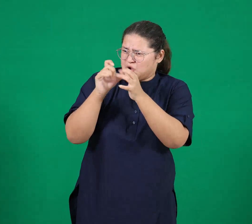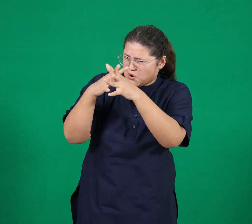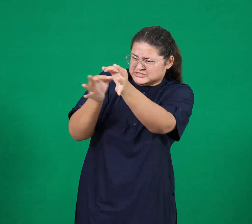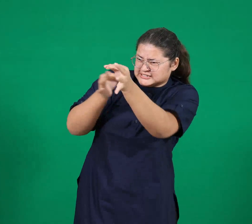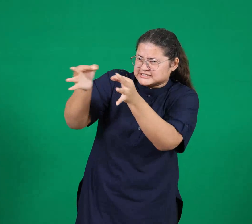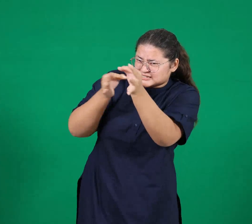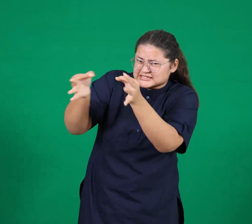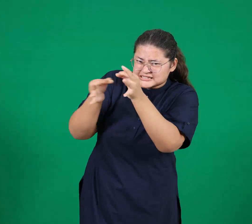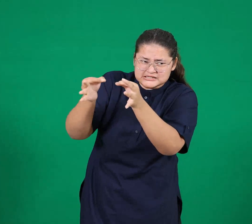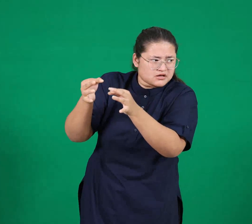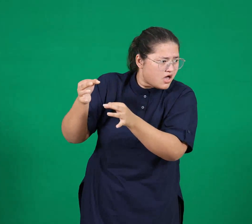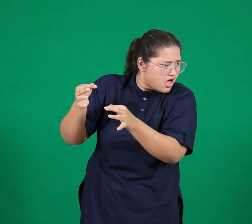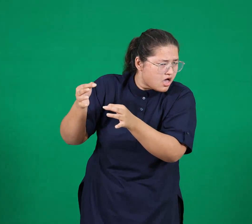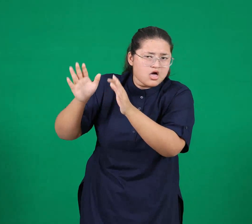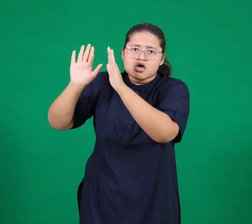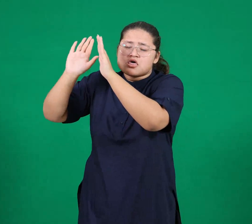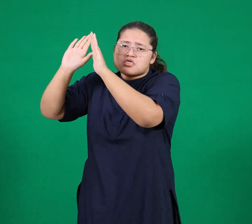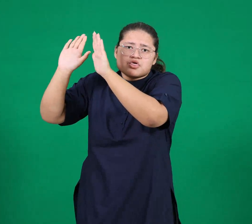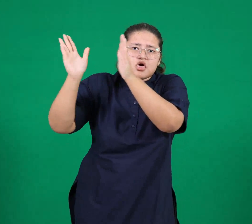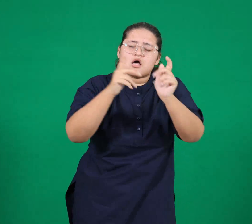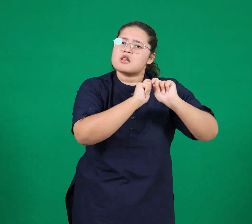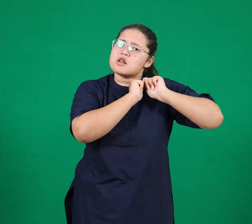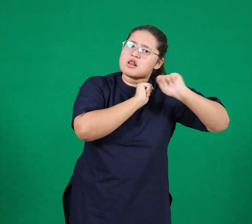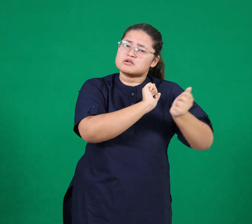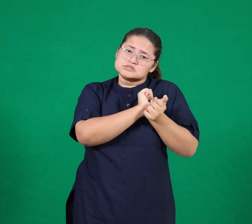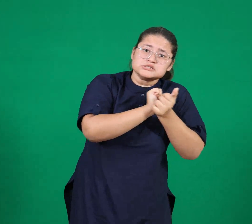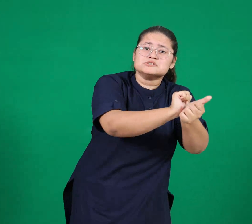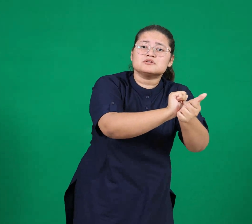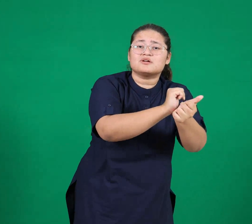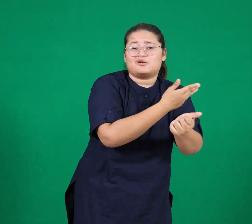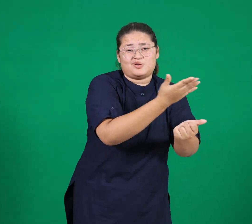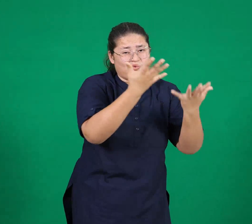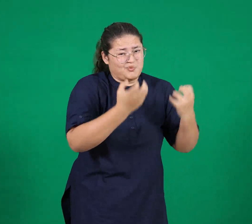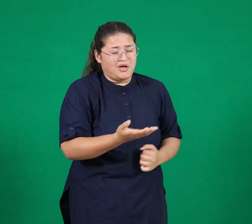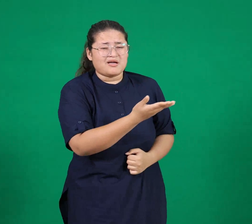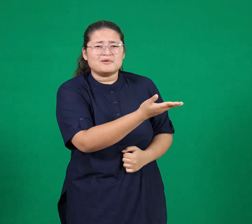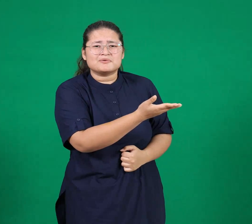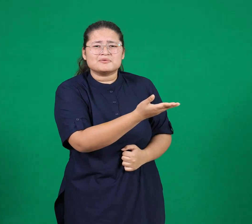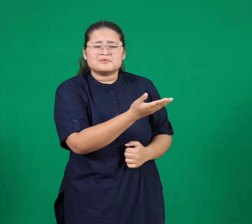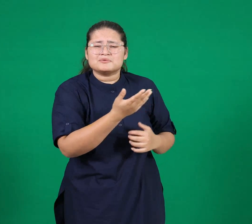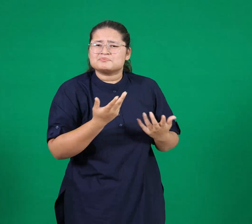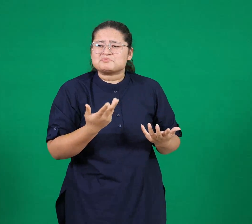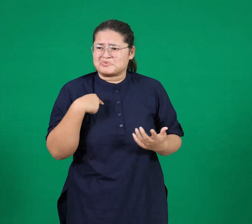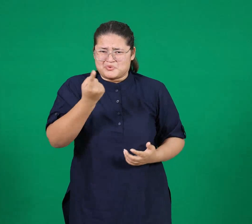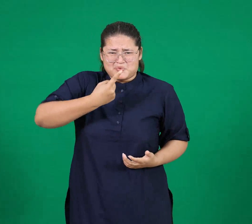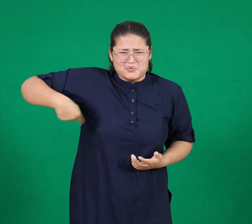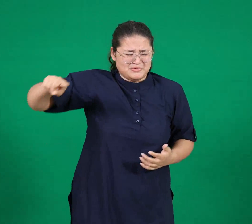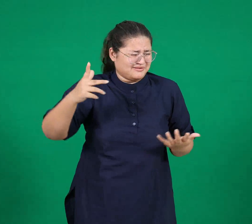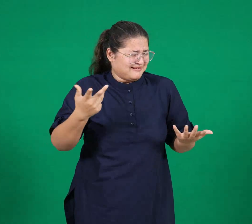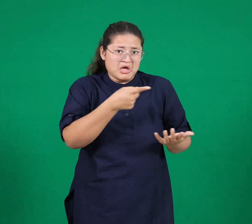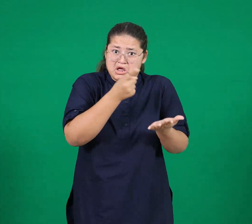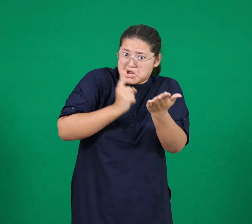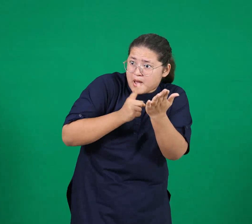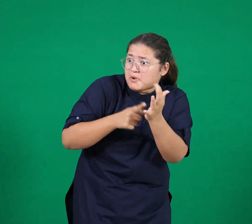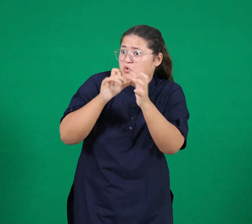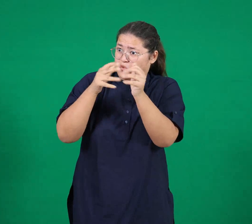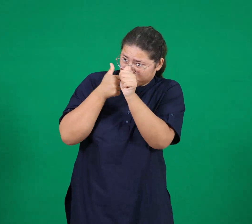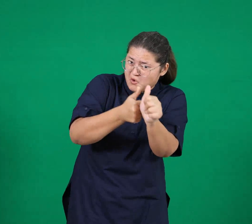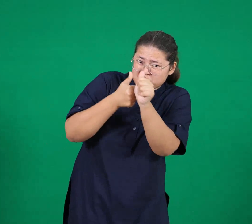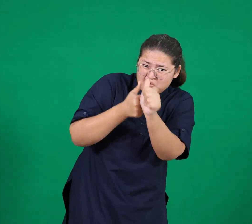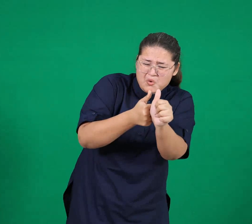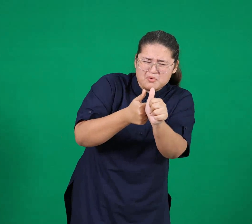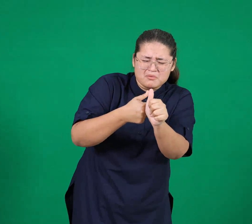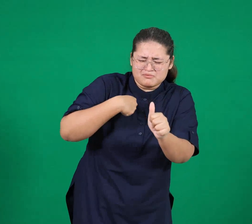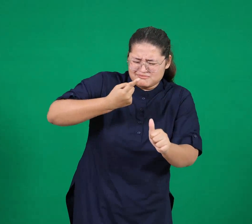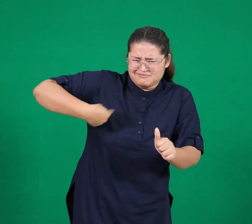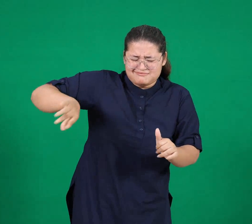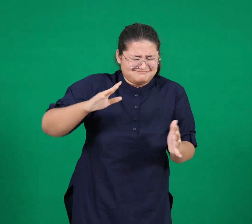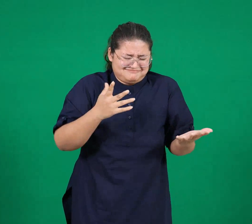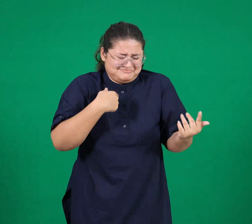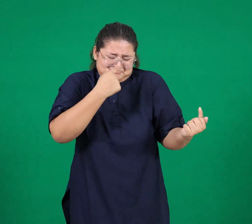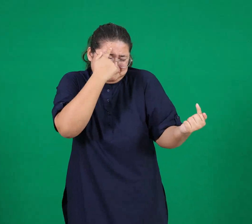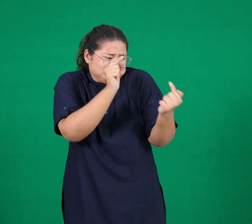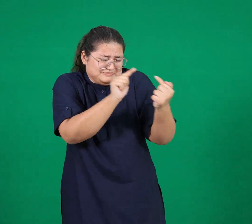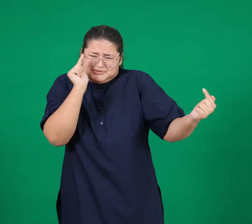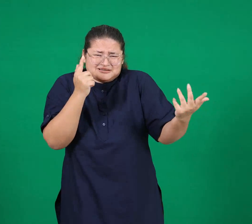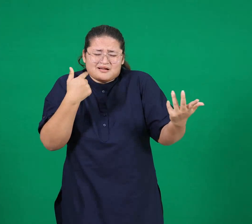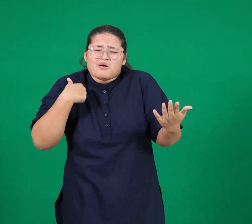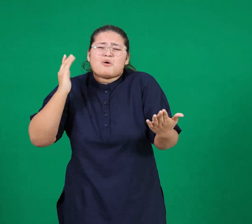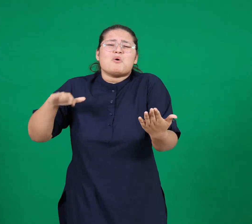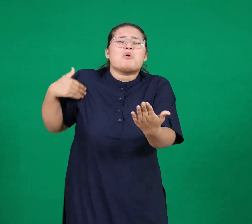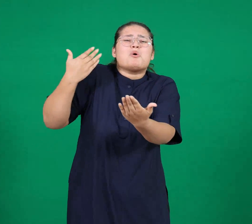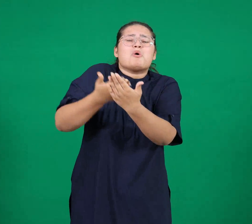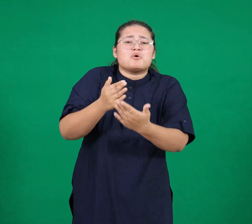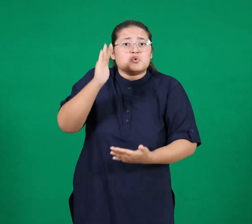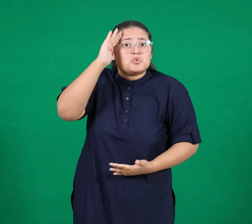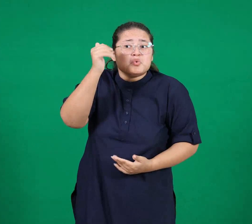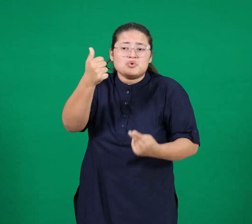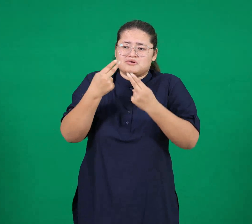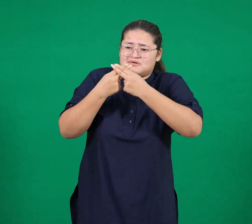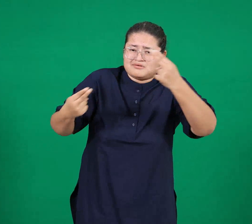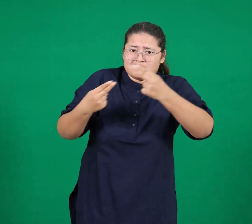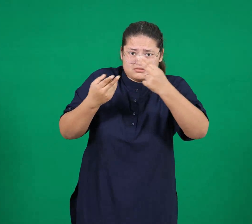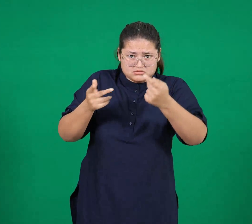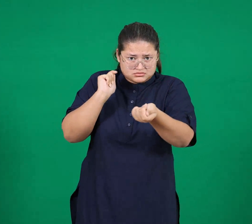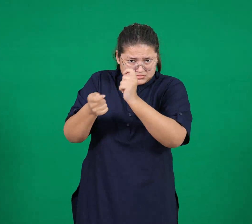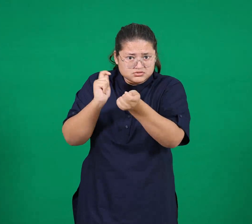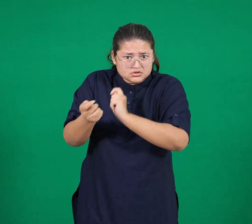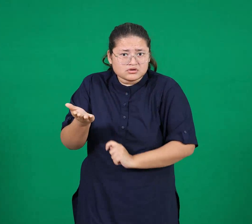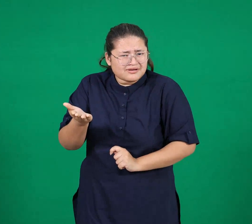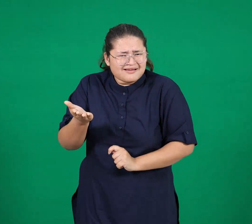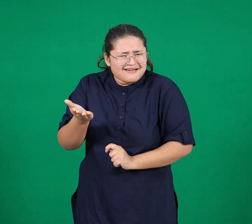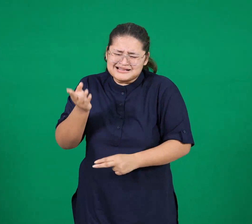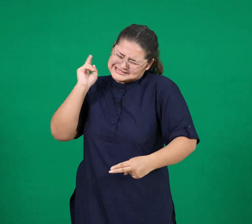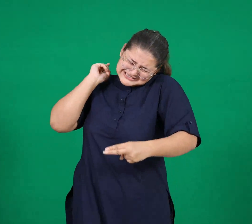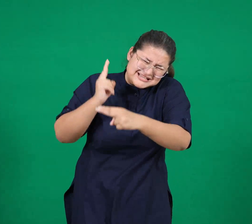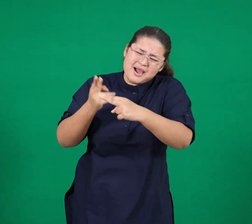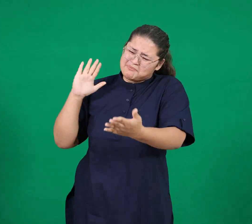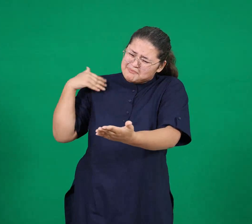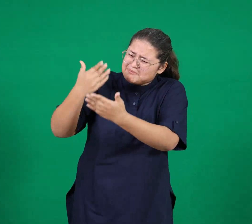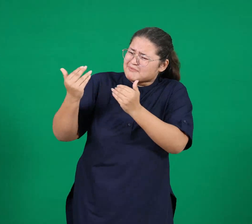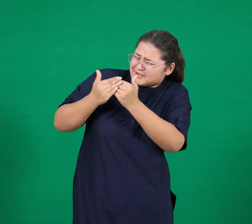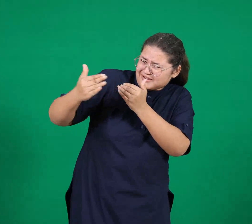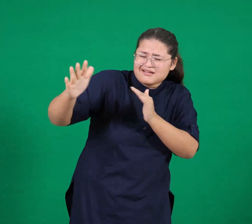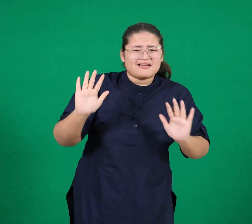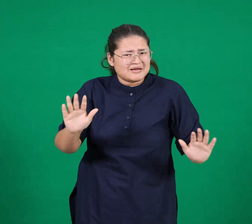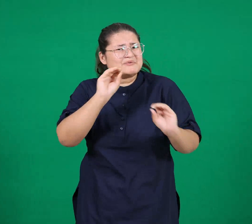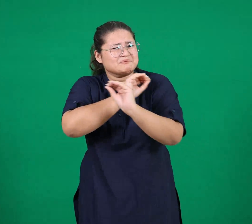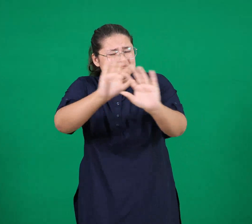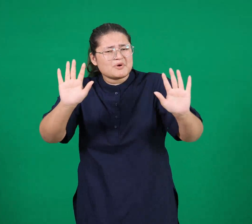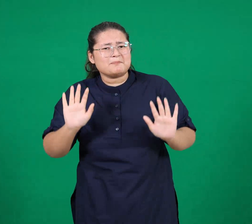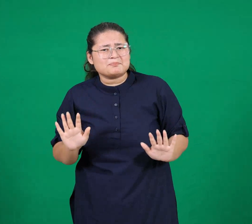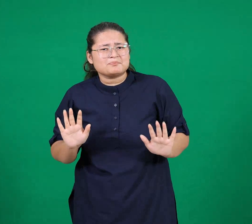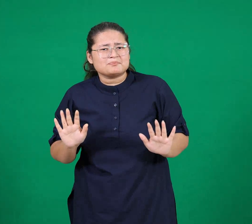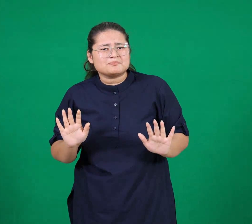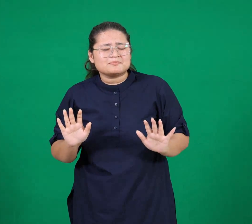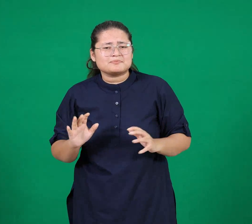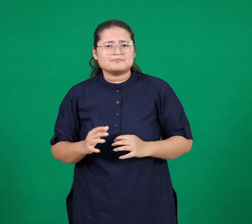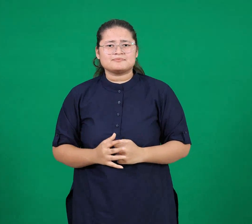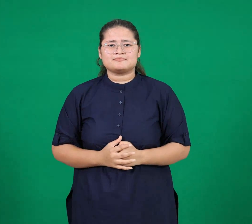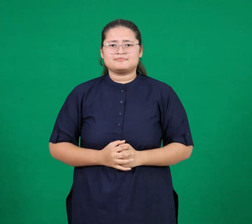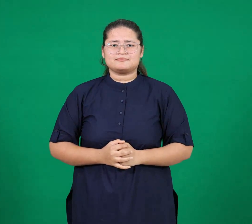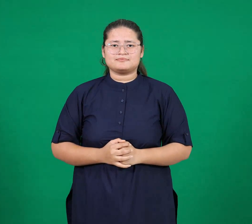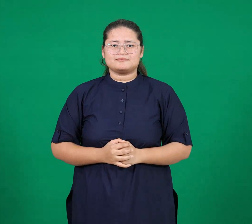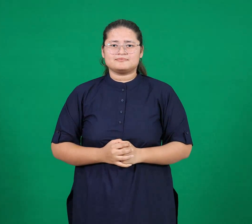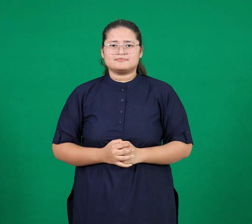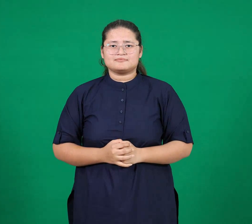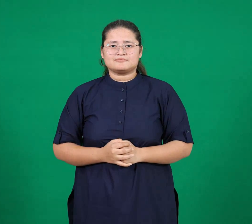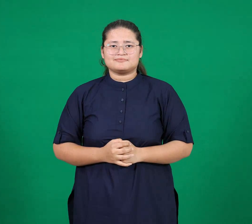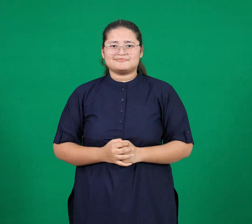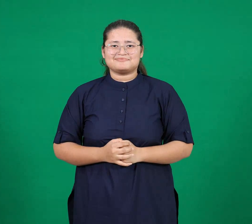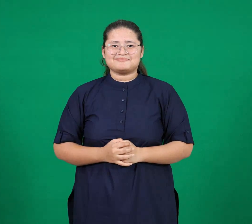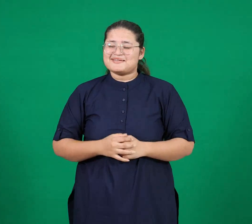We did not give in to them for a moment, so that the truth of the gospel would remain with you.